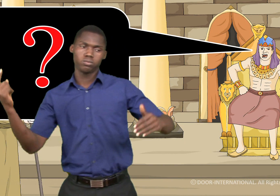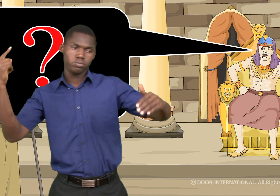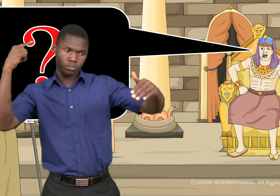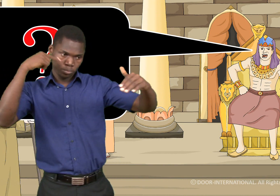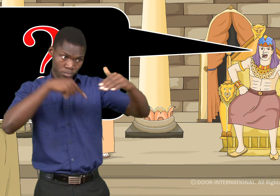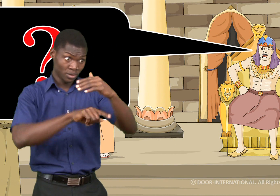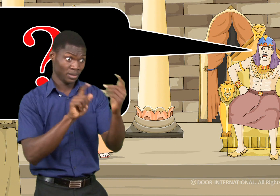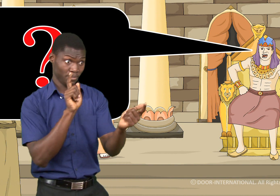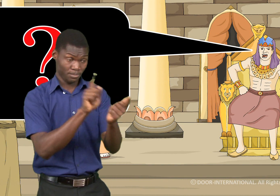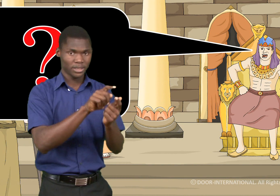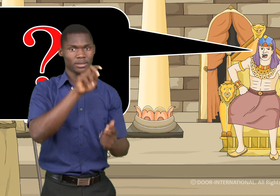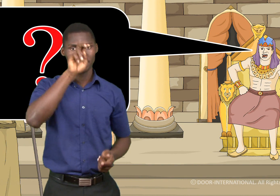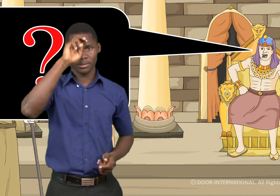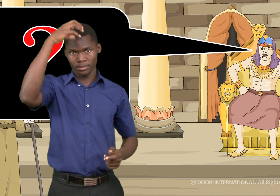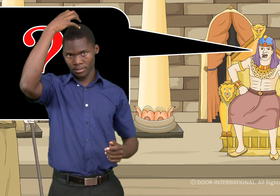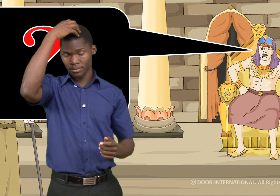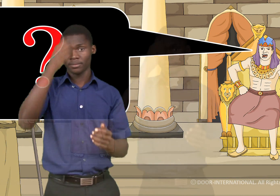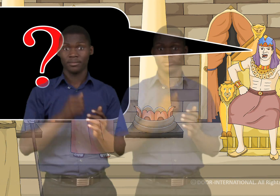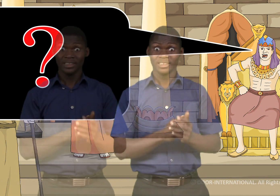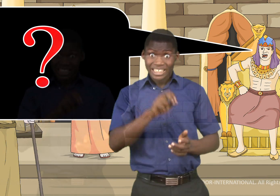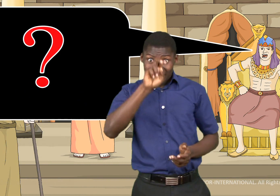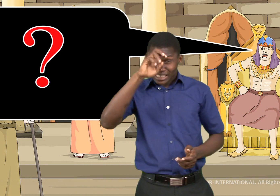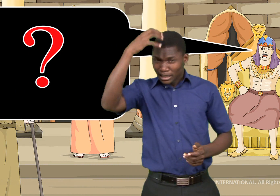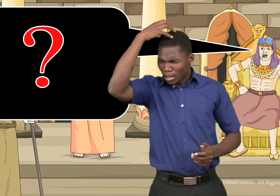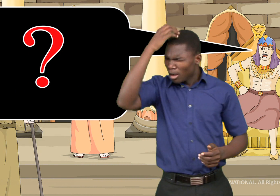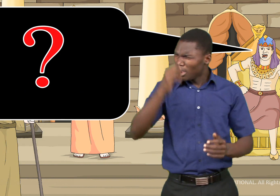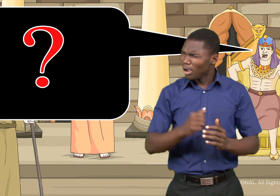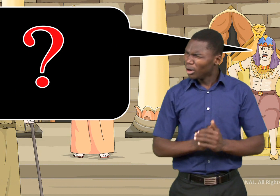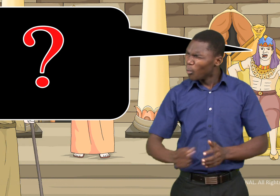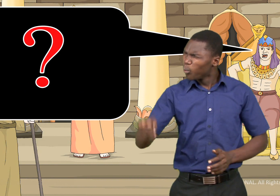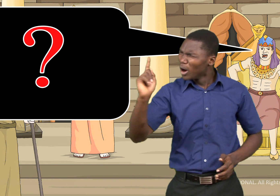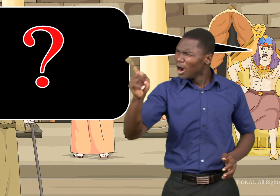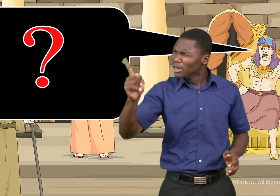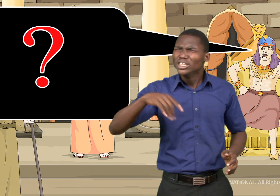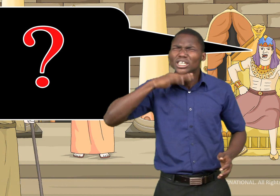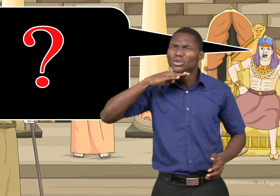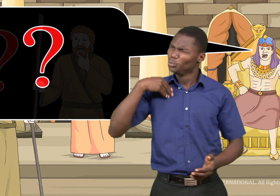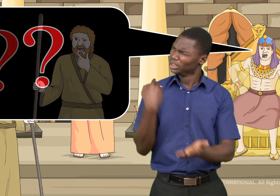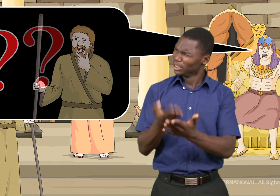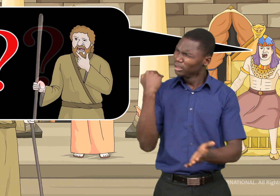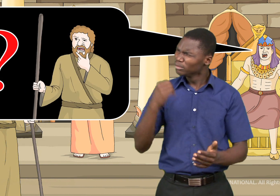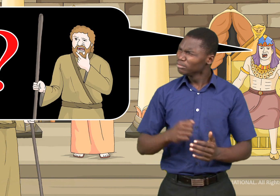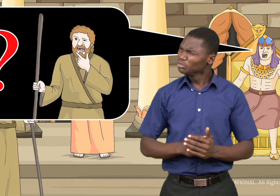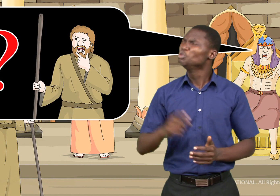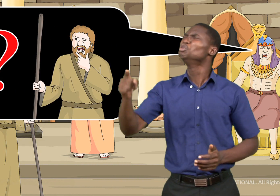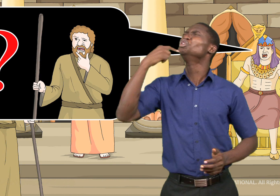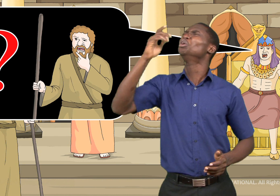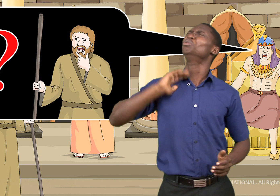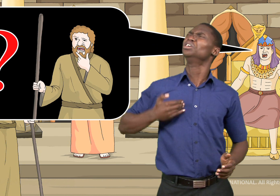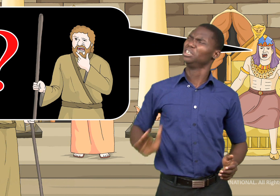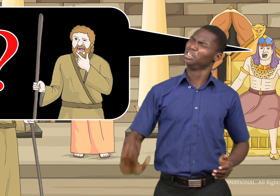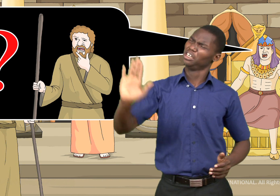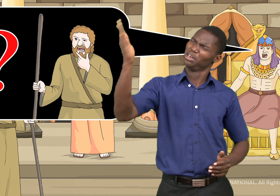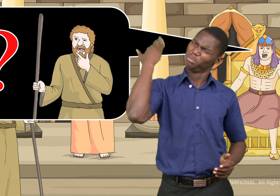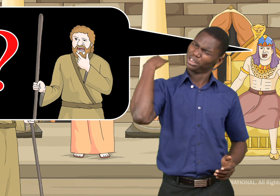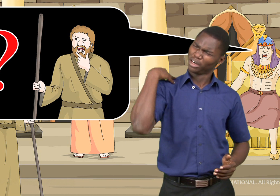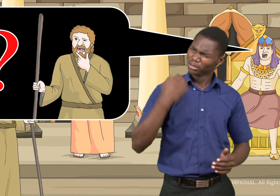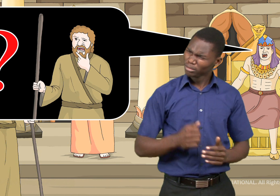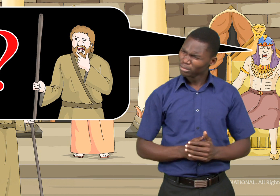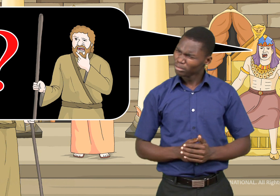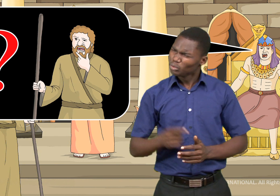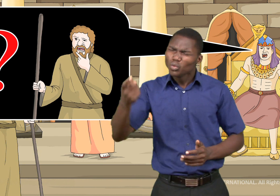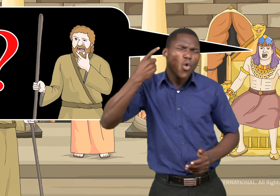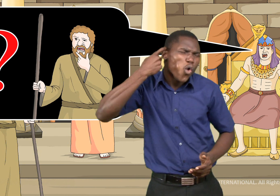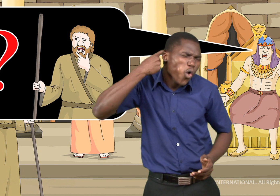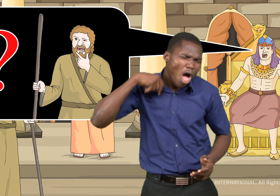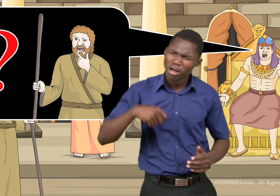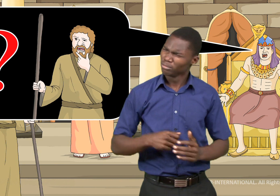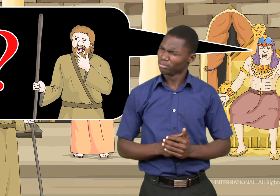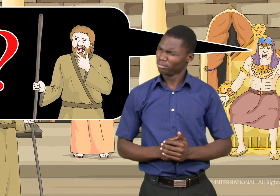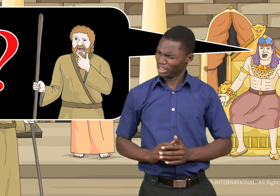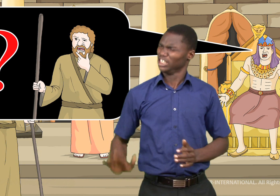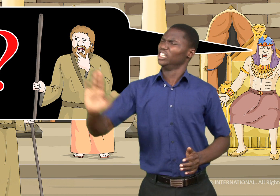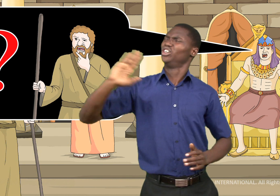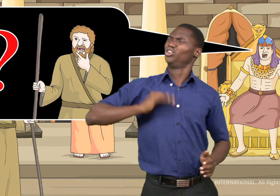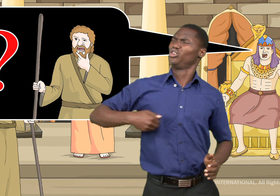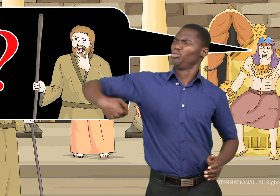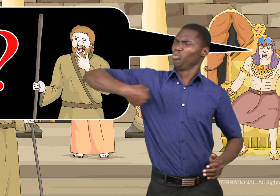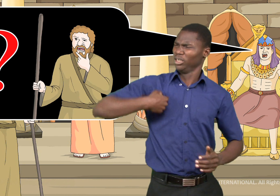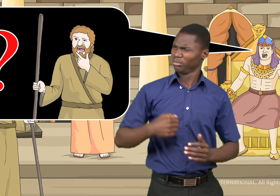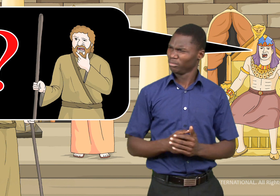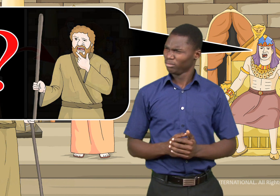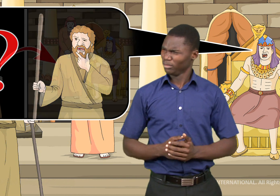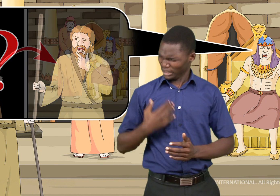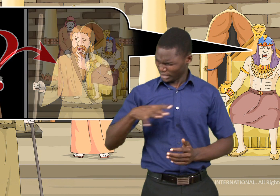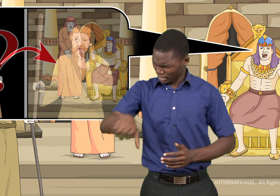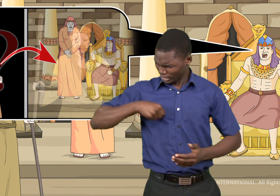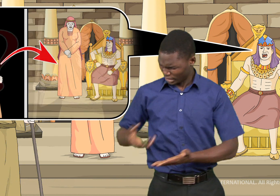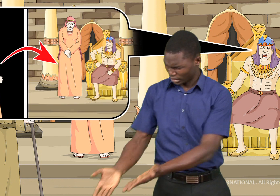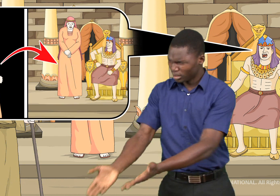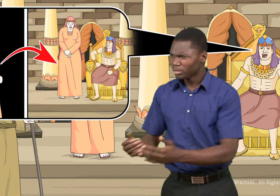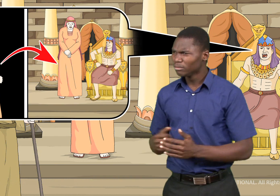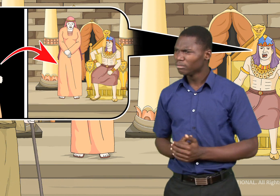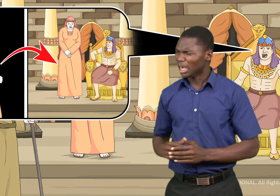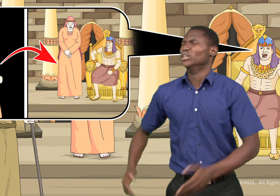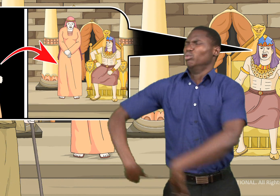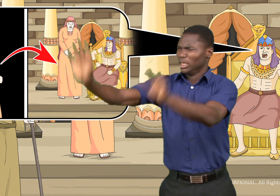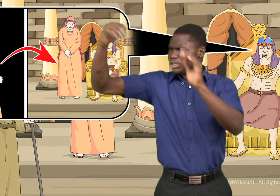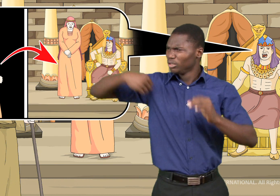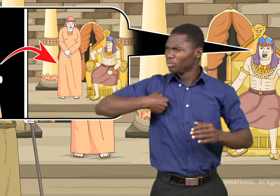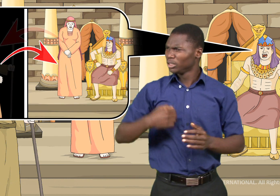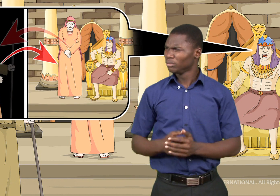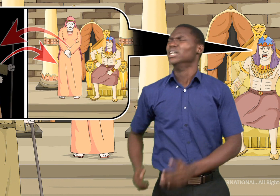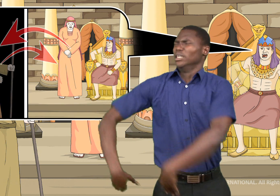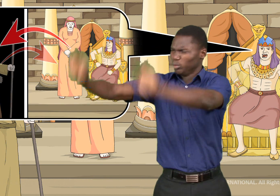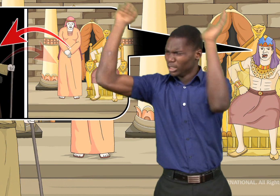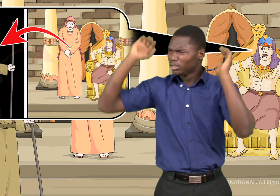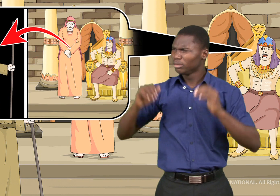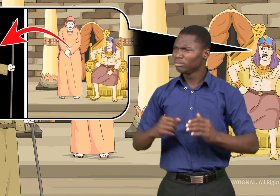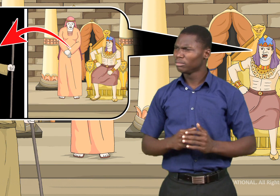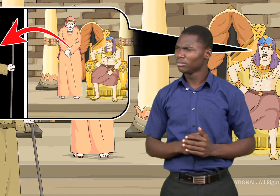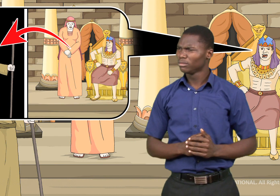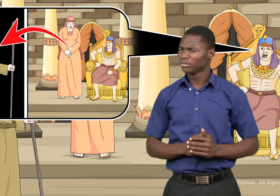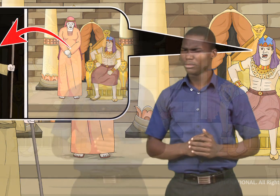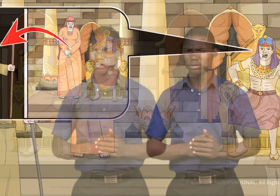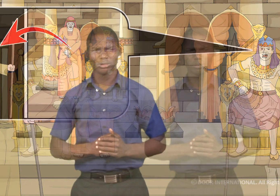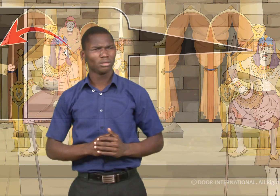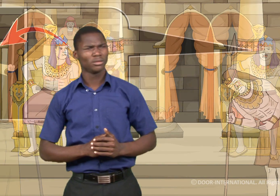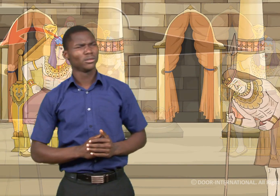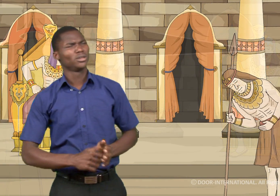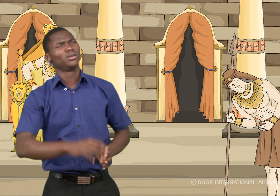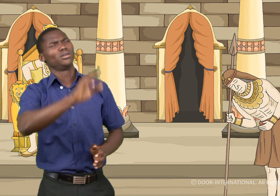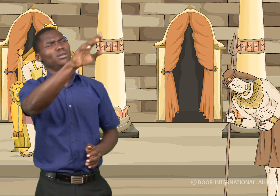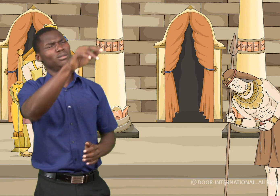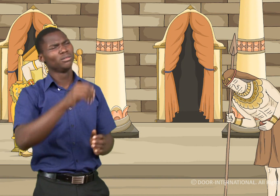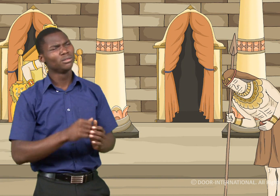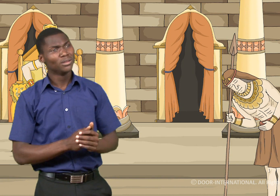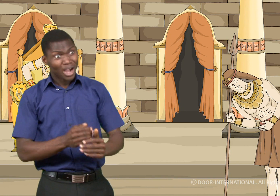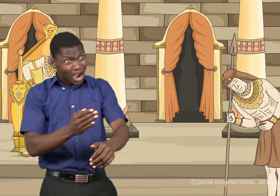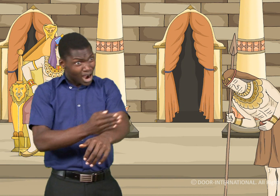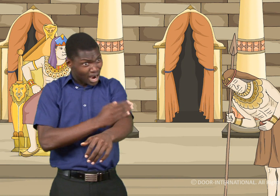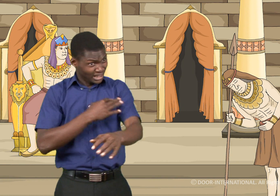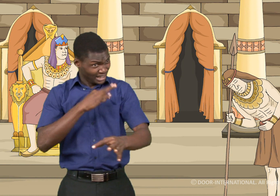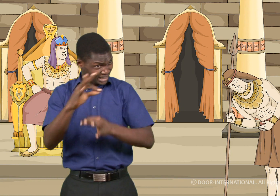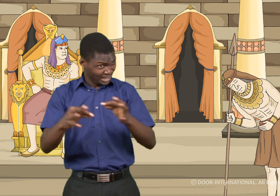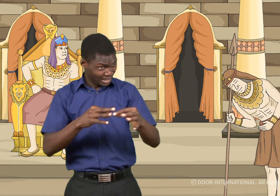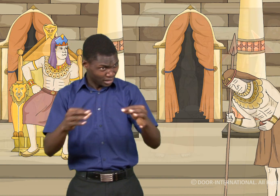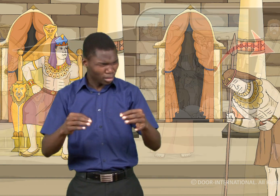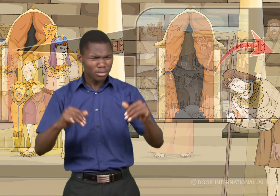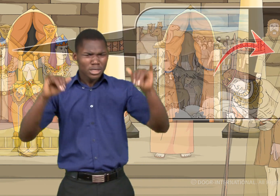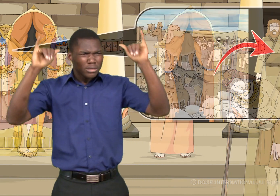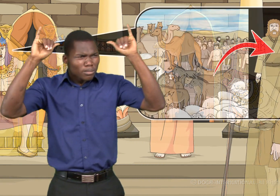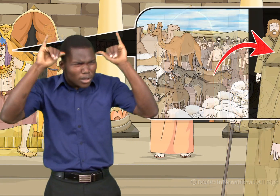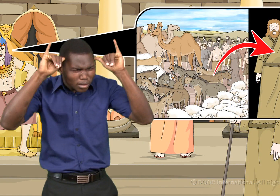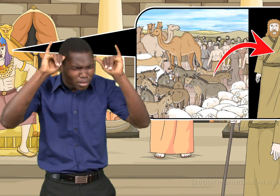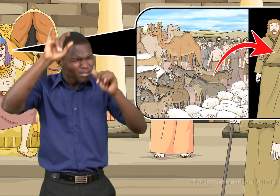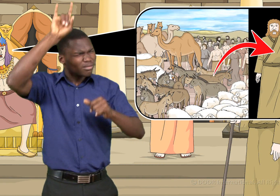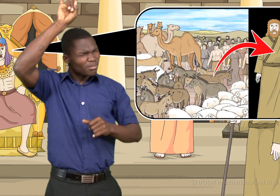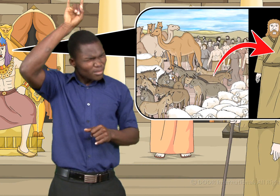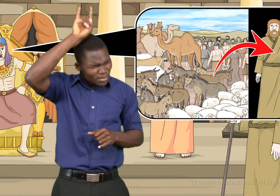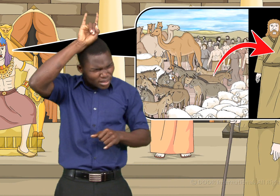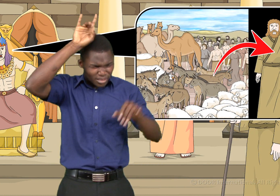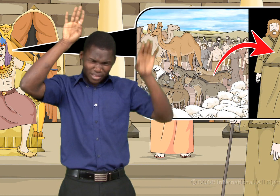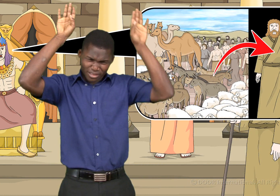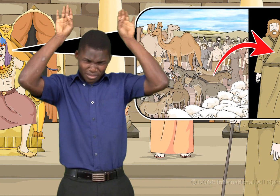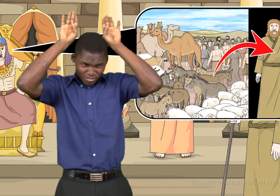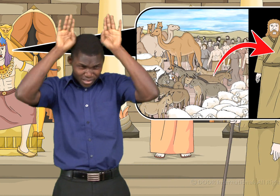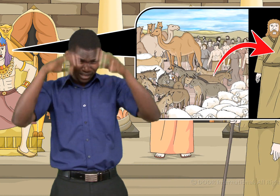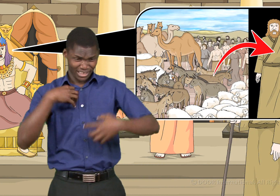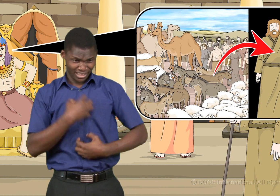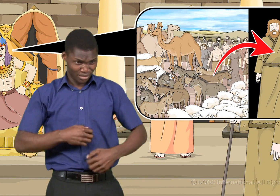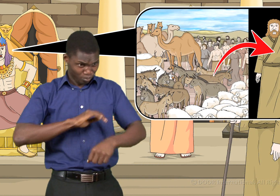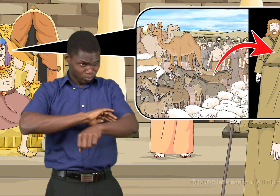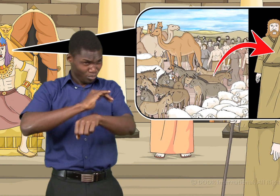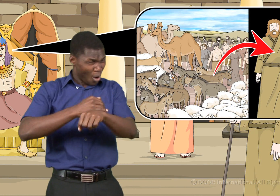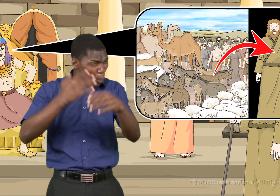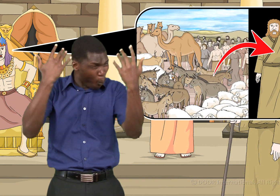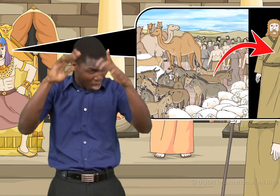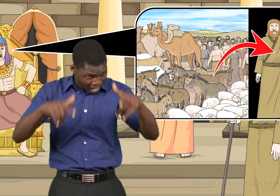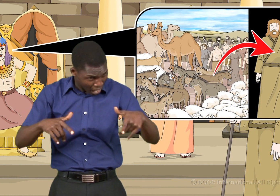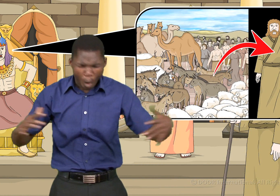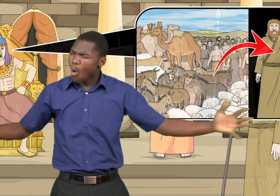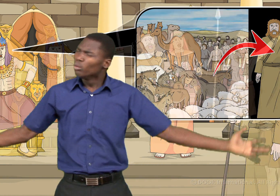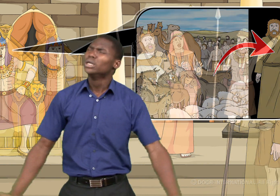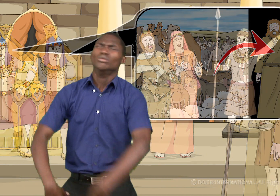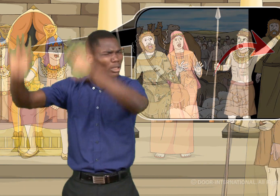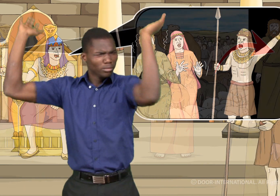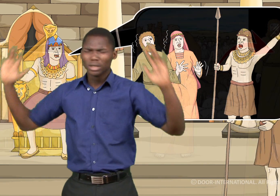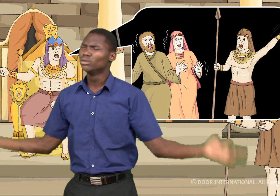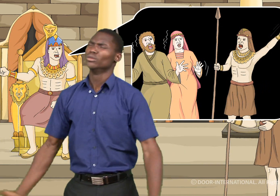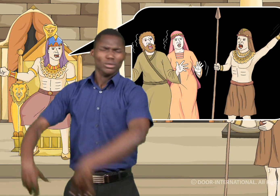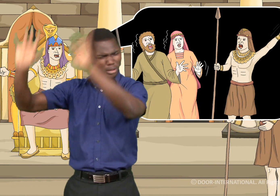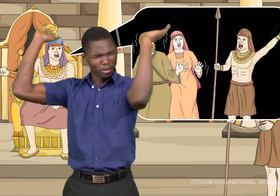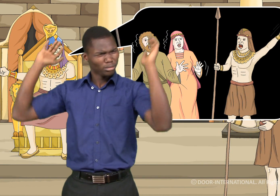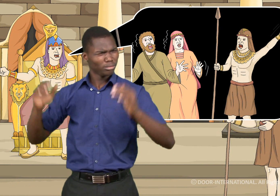Why did you say, ‘She is my sister,’ so that I took her as my wife? Now then, here is your wife. Take her and go!”